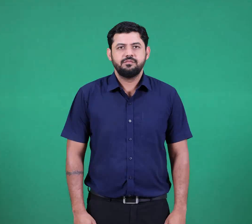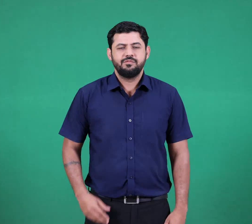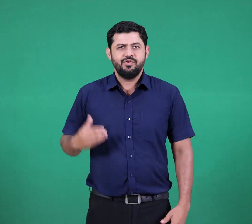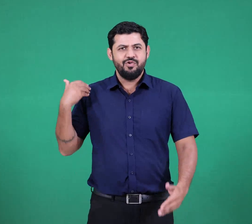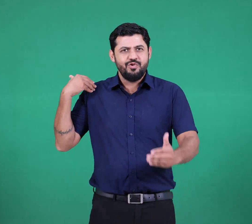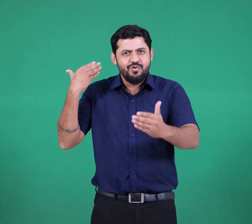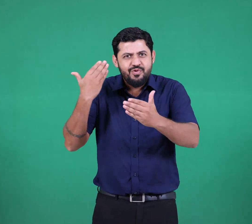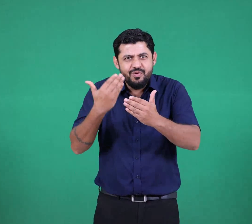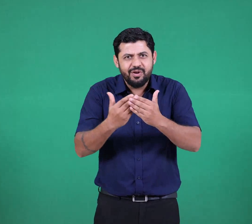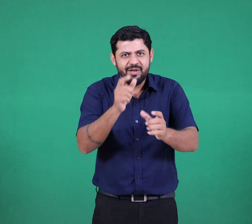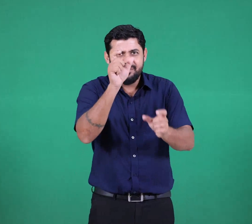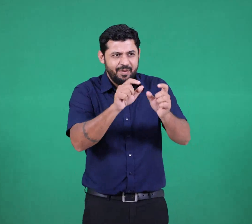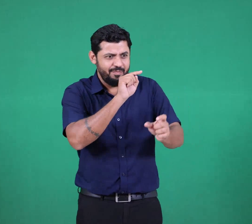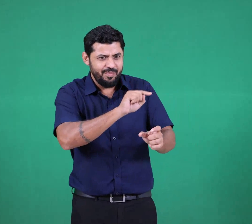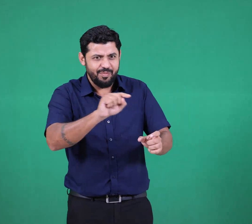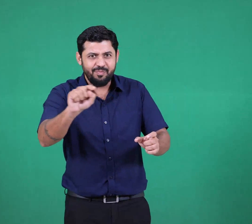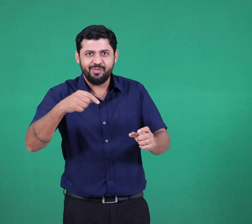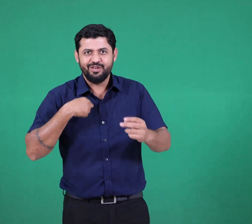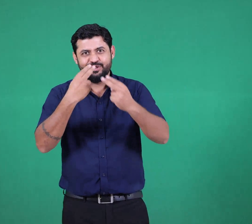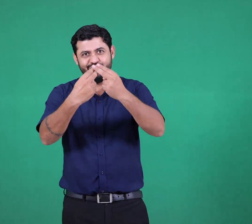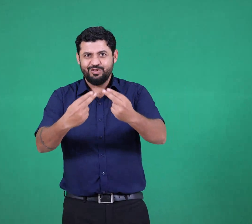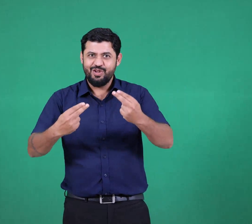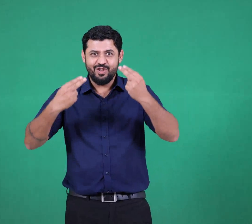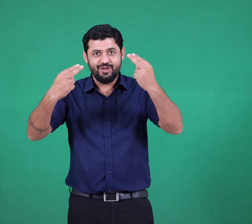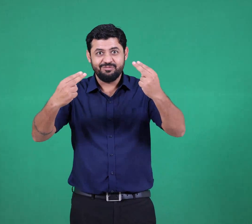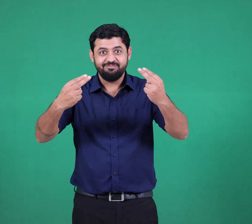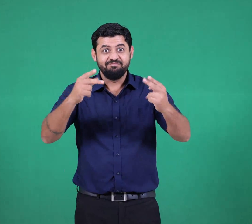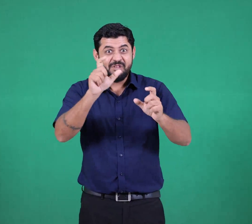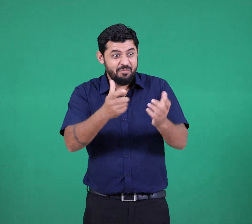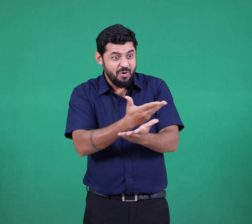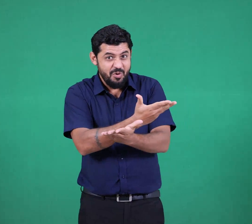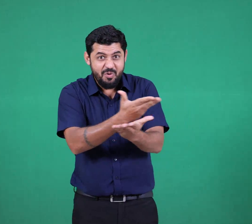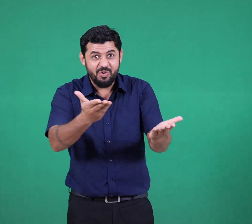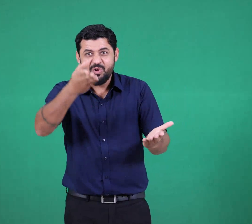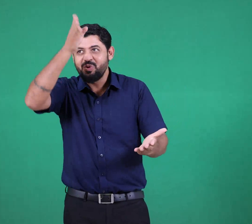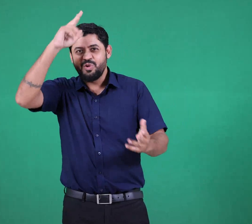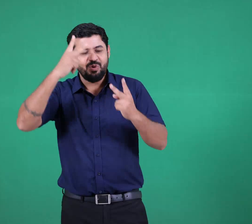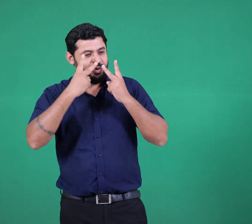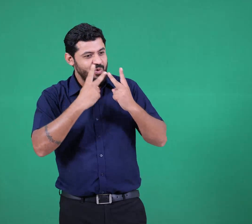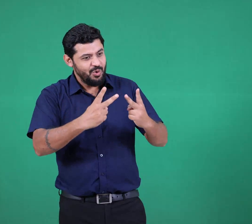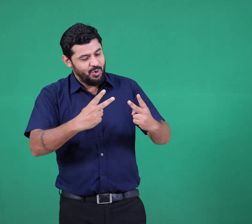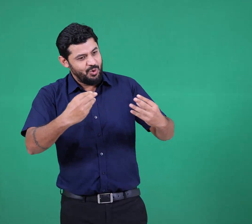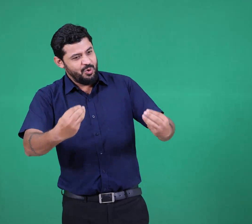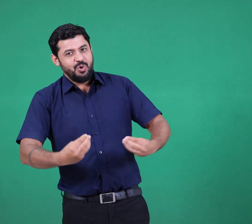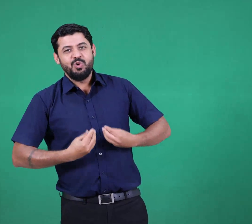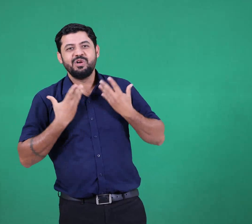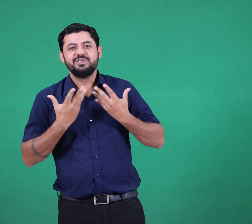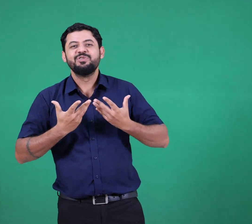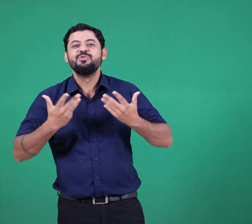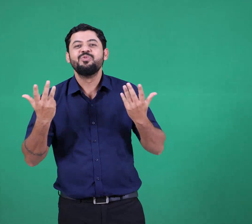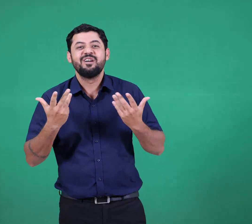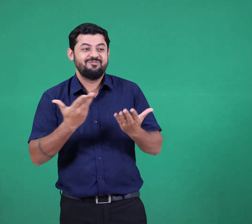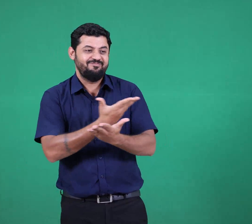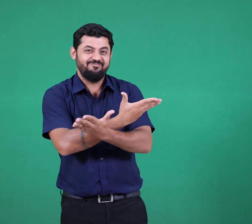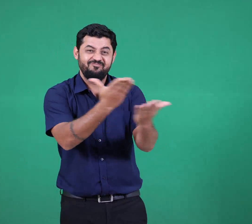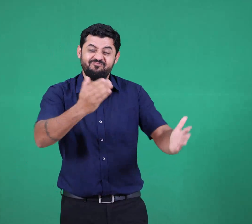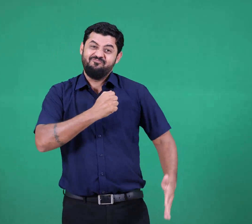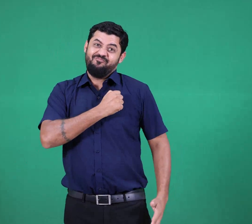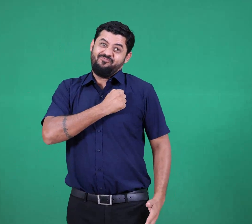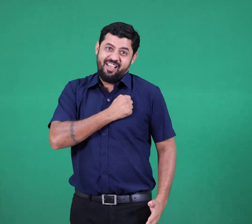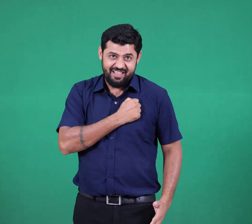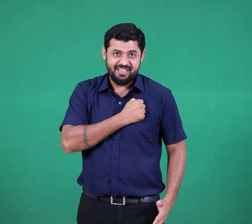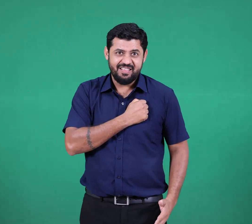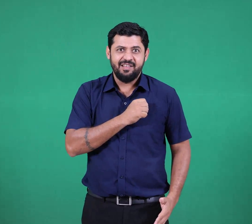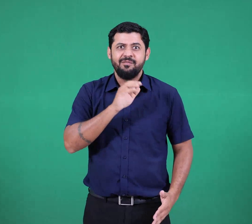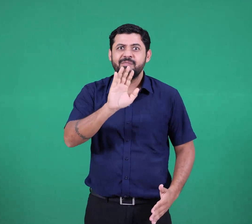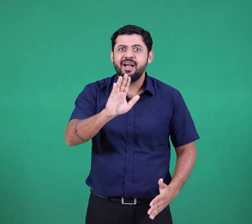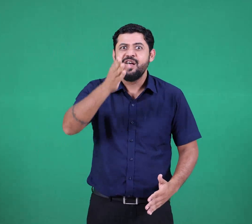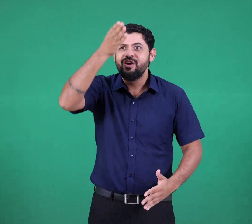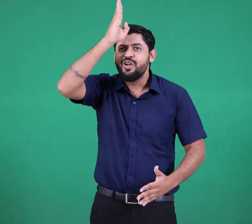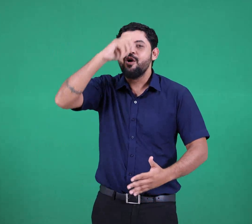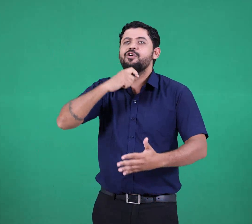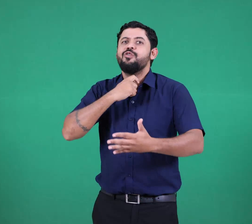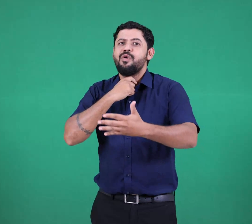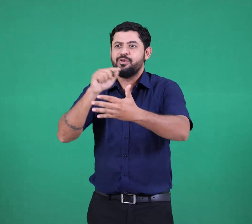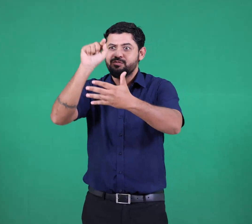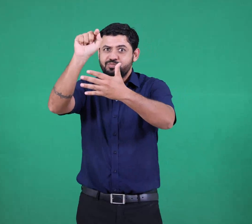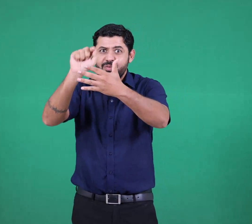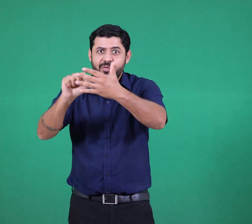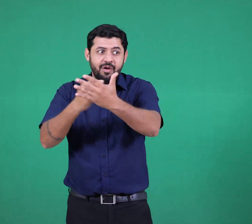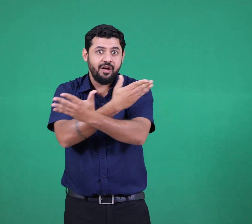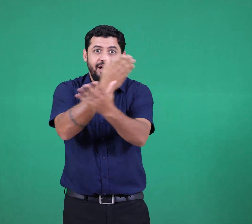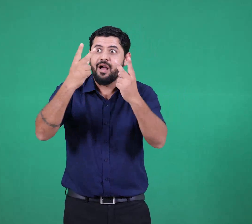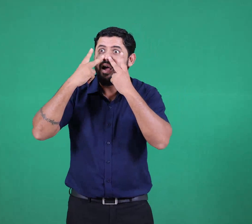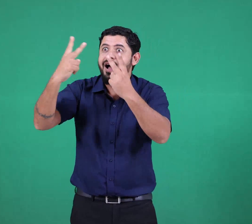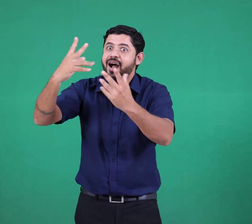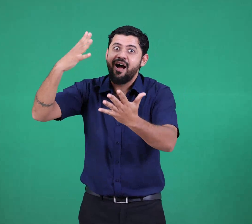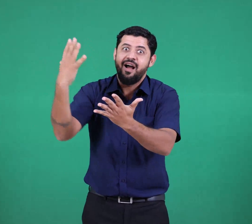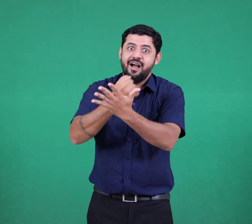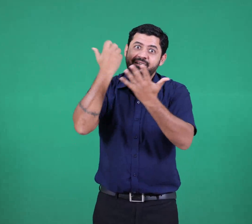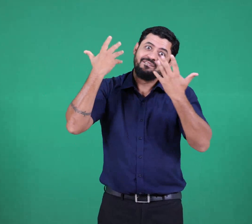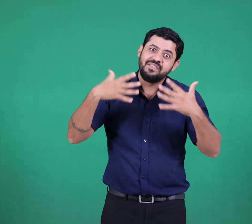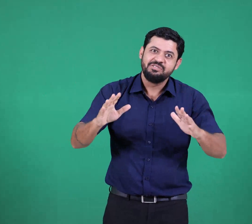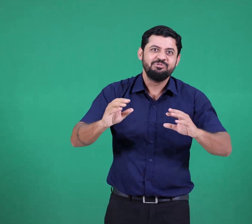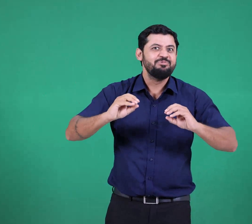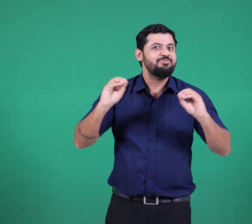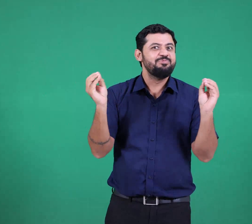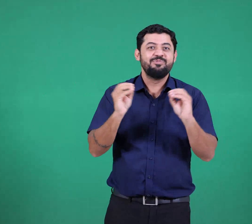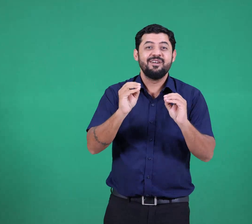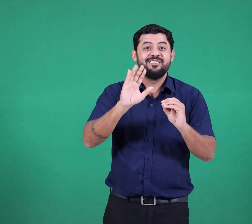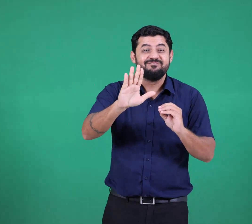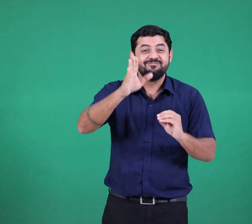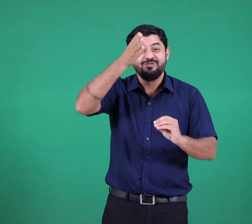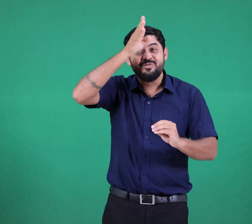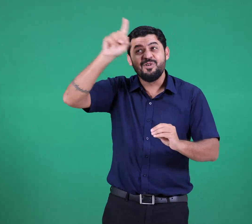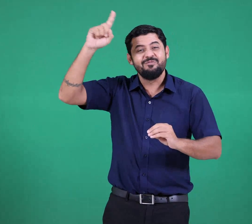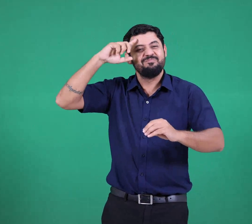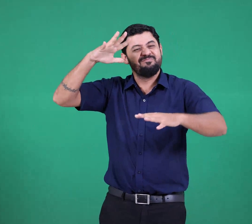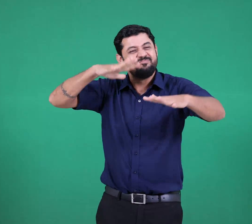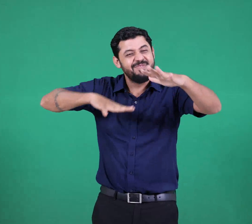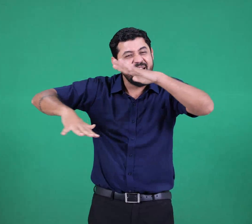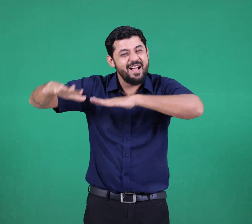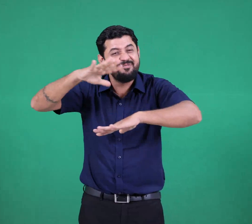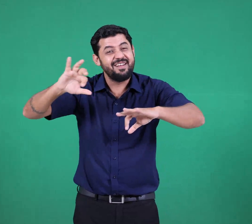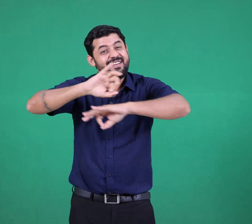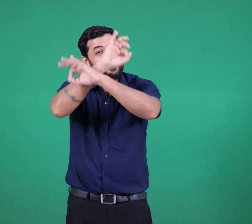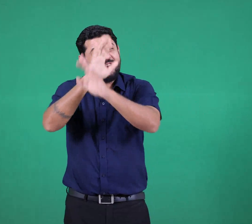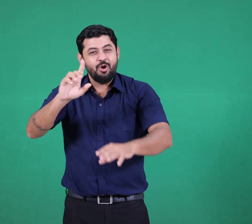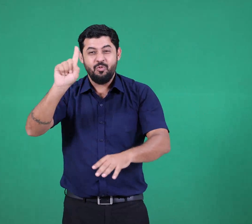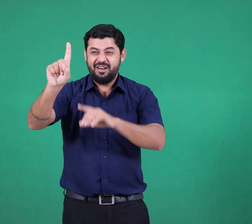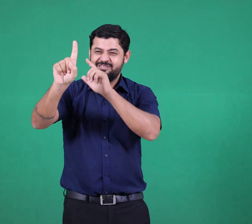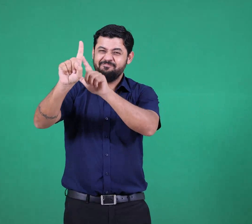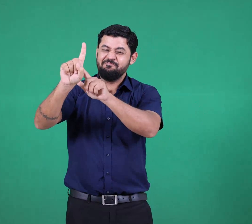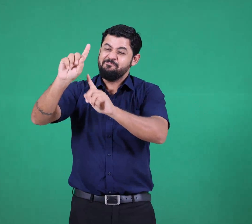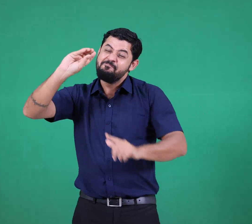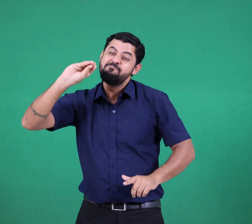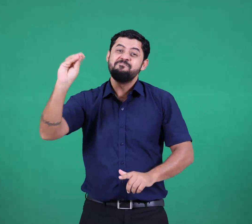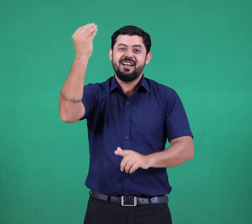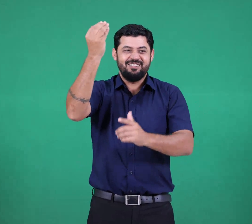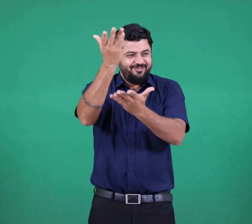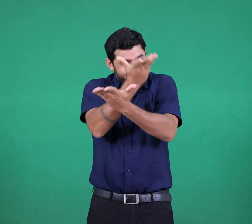These were all commended for their faith, yet they did not receive what was promised.